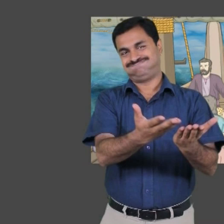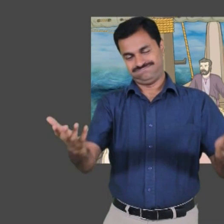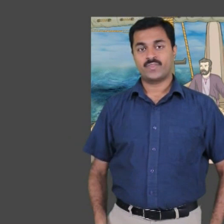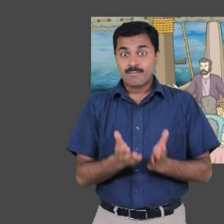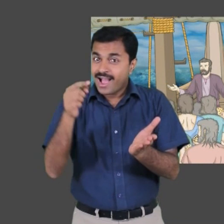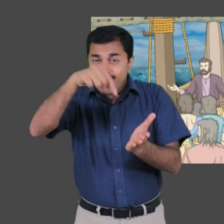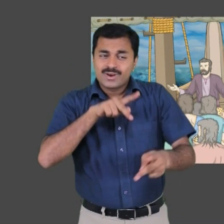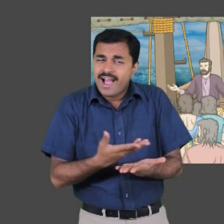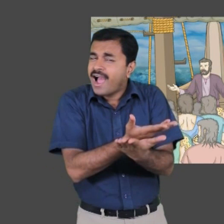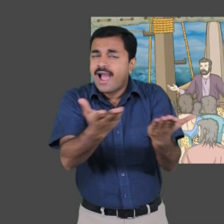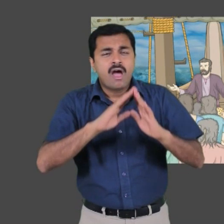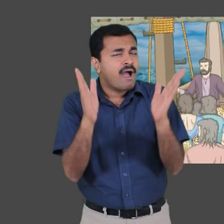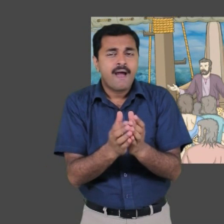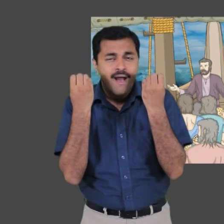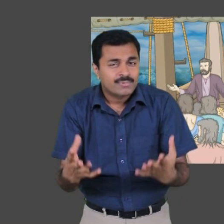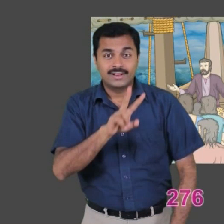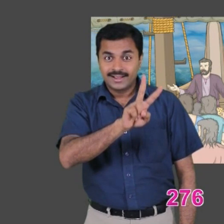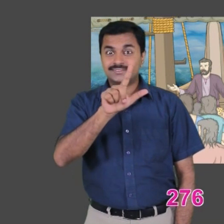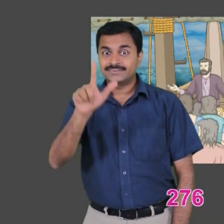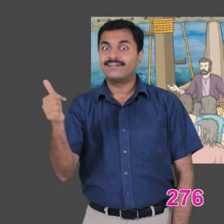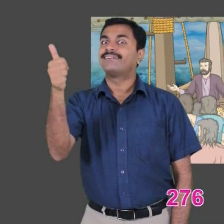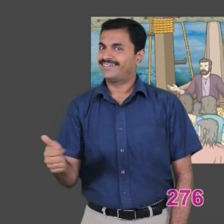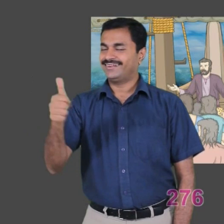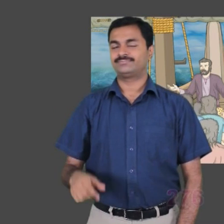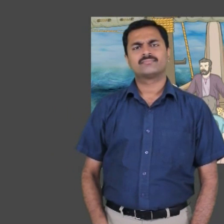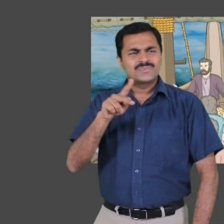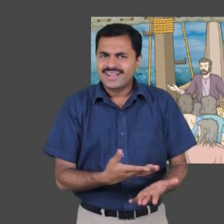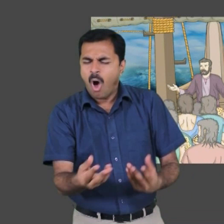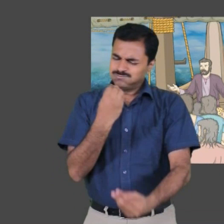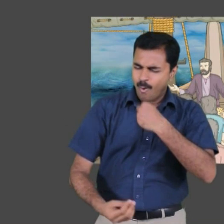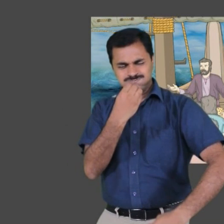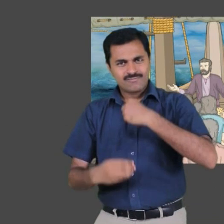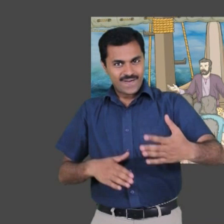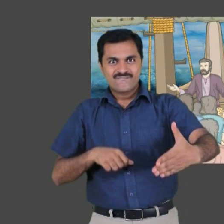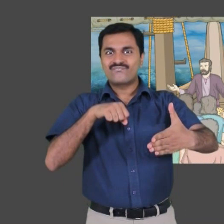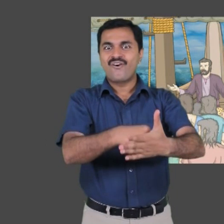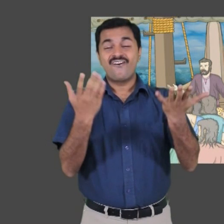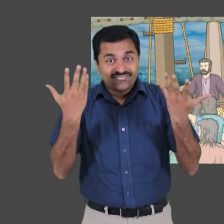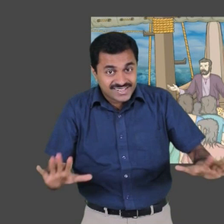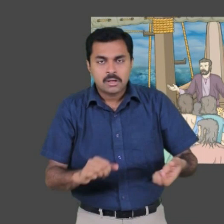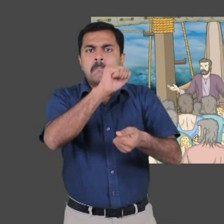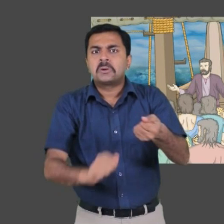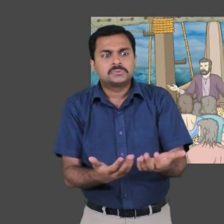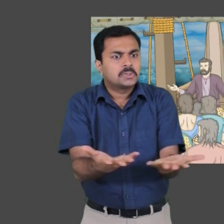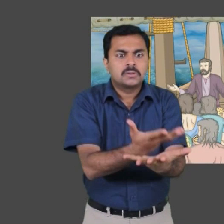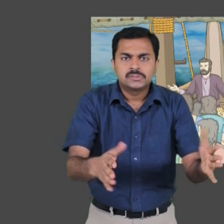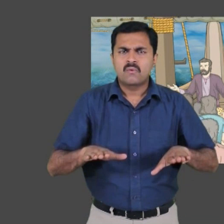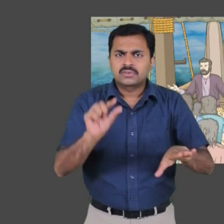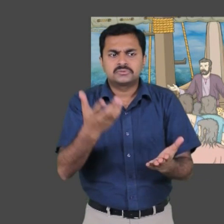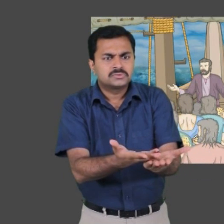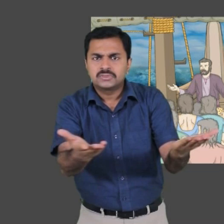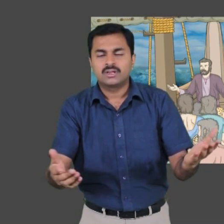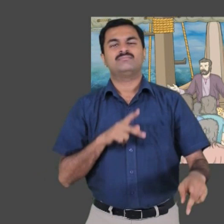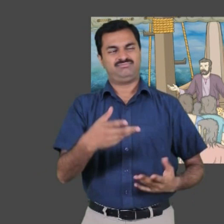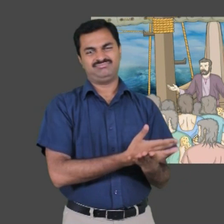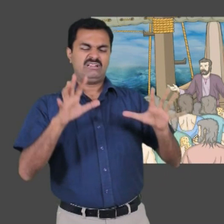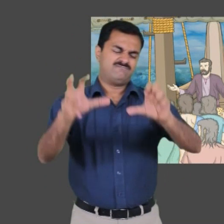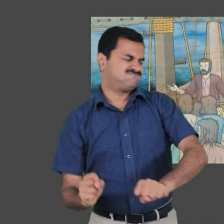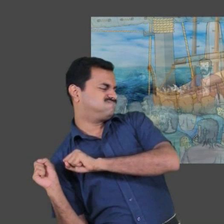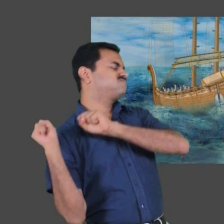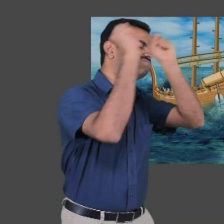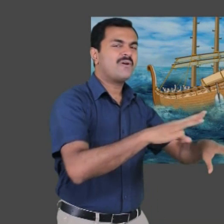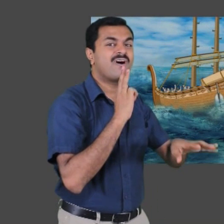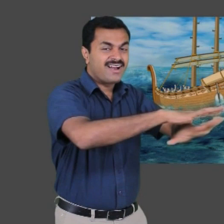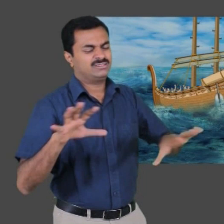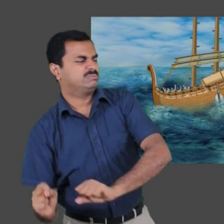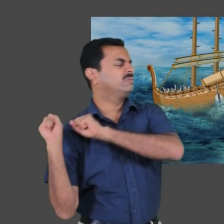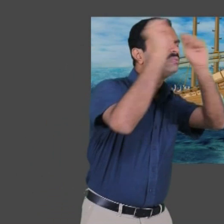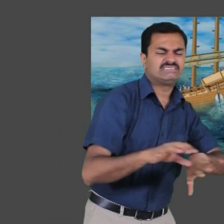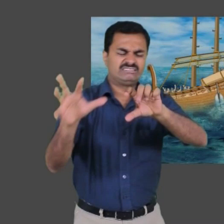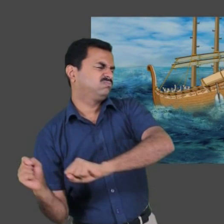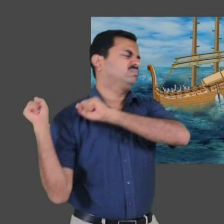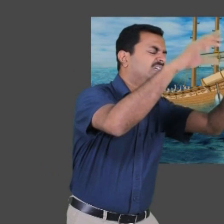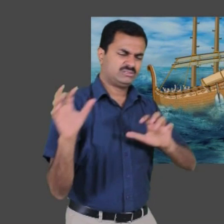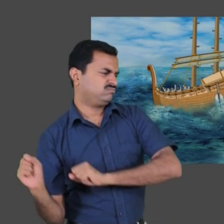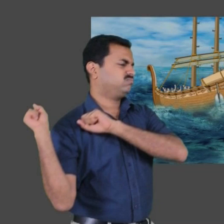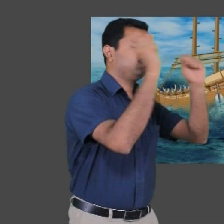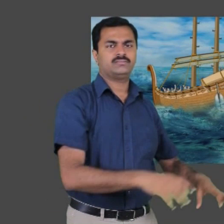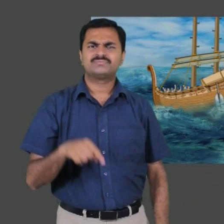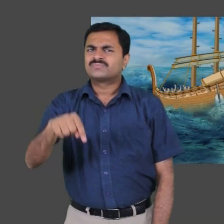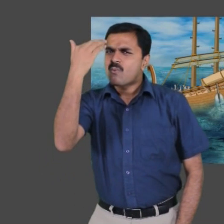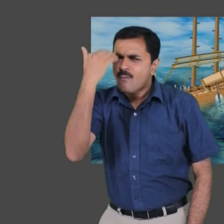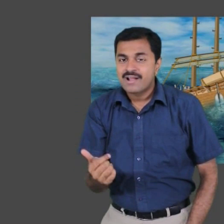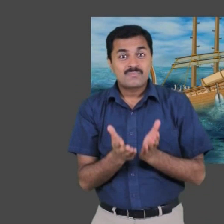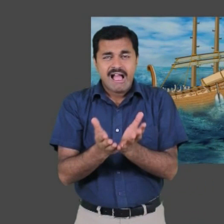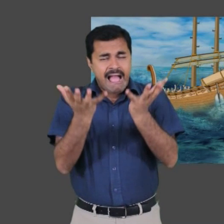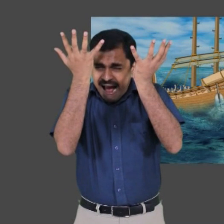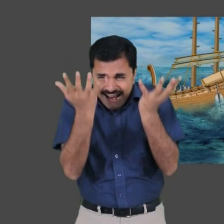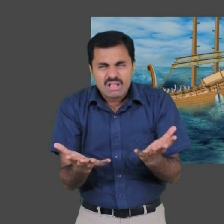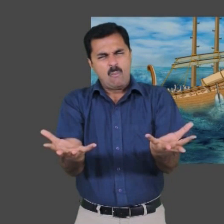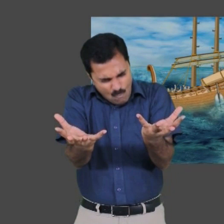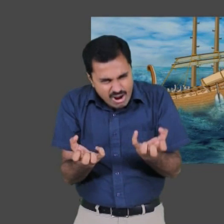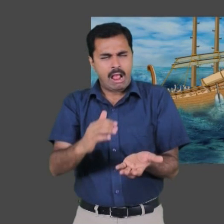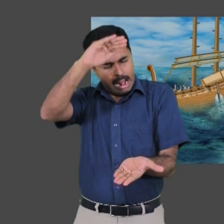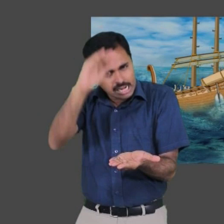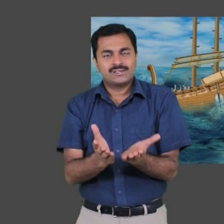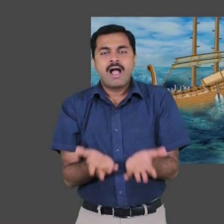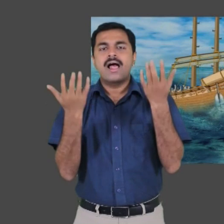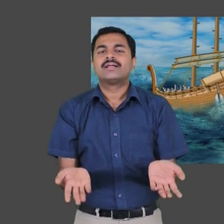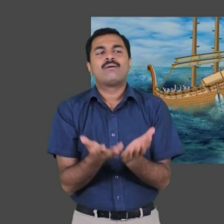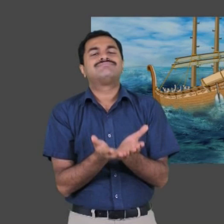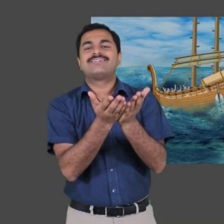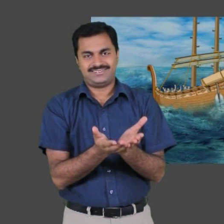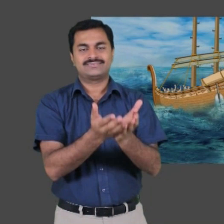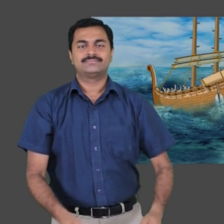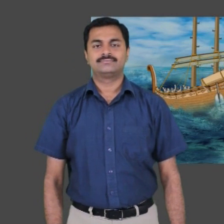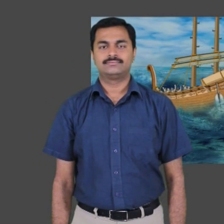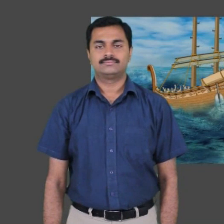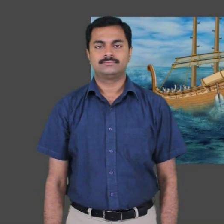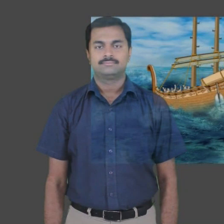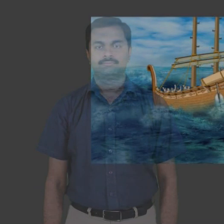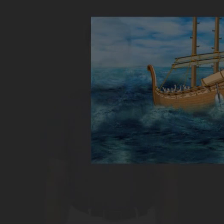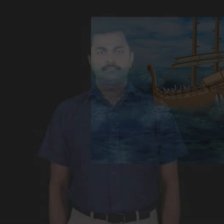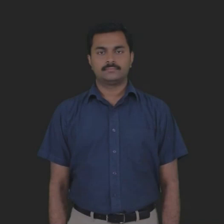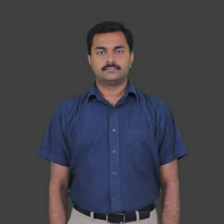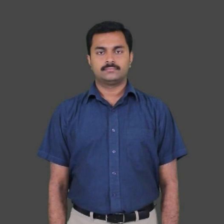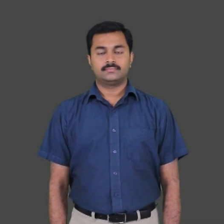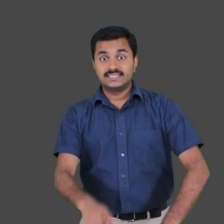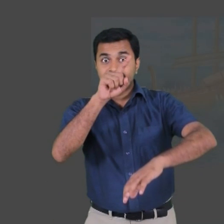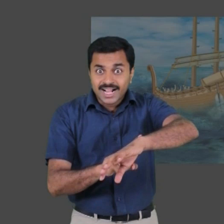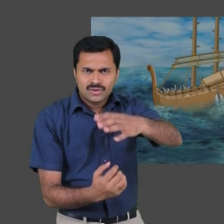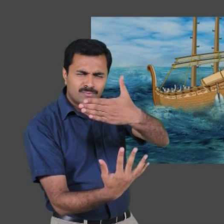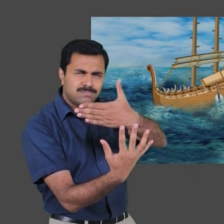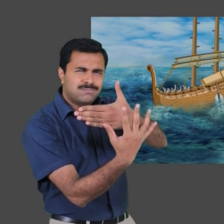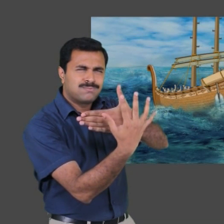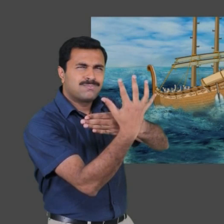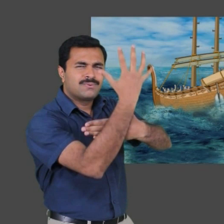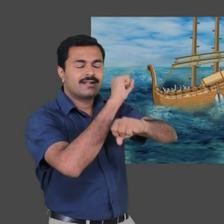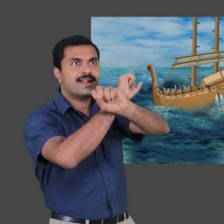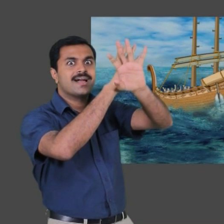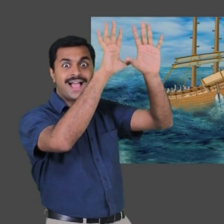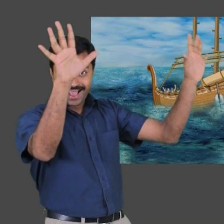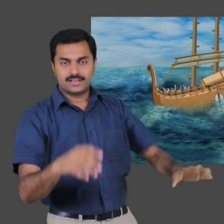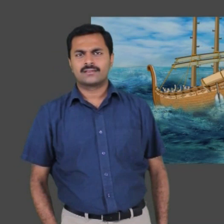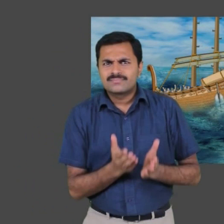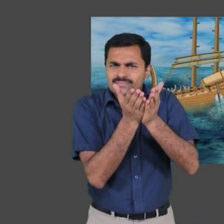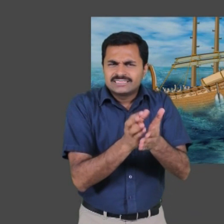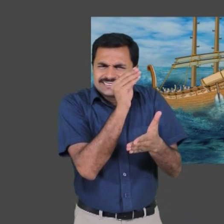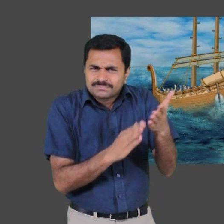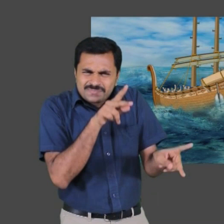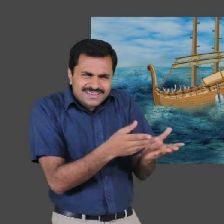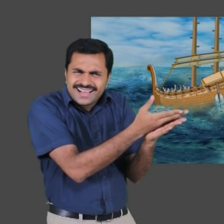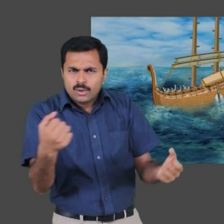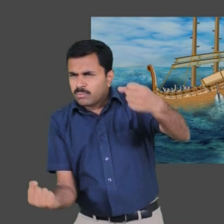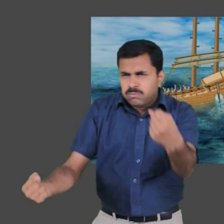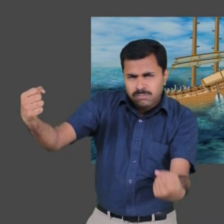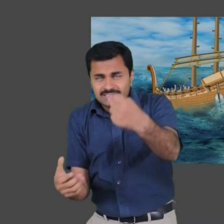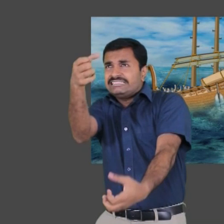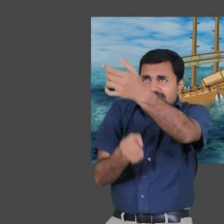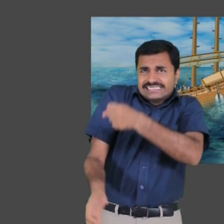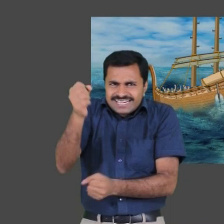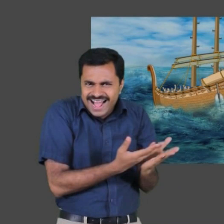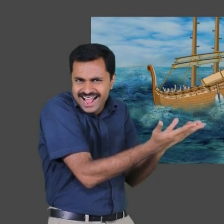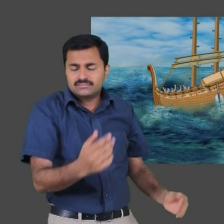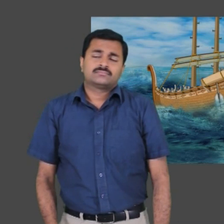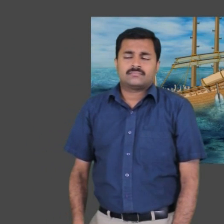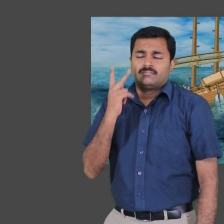In all, there were 276 of us on board. After the men had eaten their fill, they lightened the ship by throwing the grain into the sea.